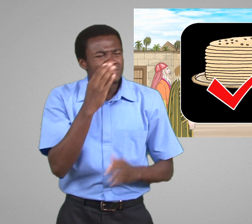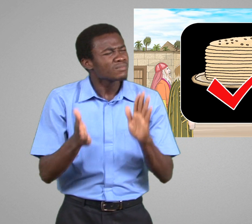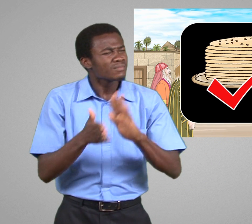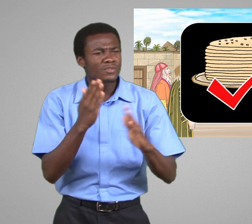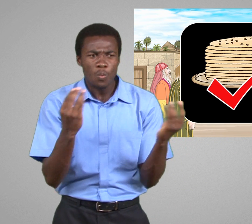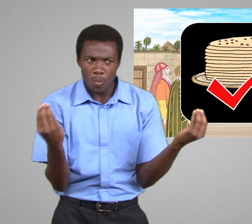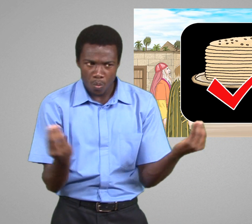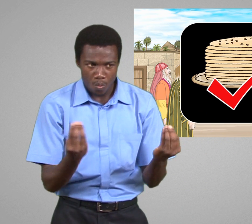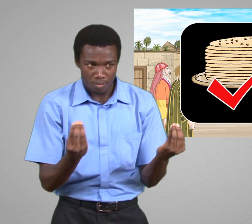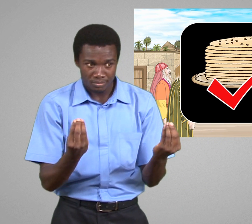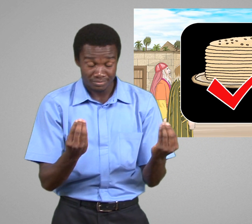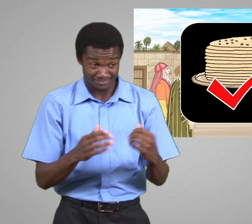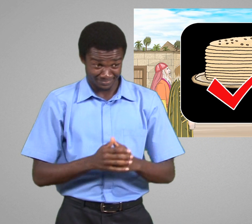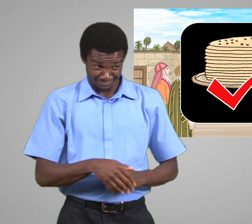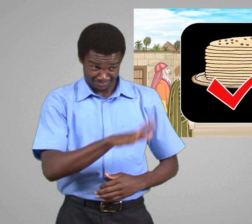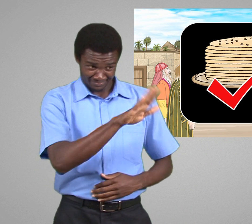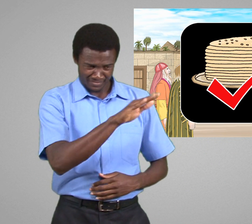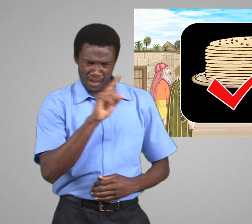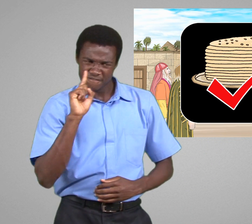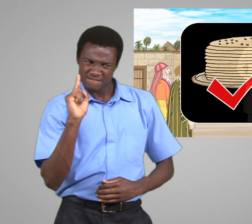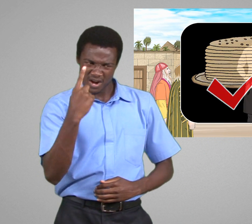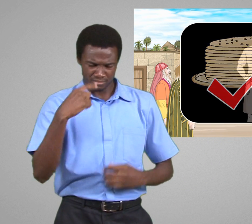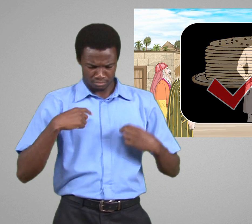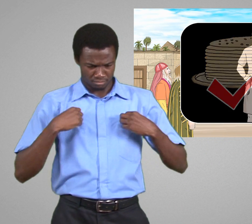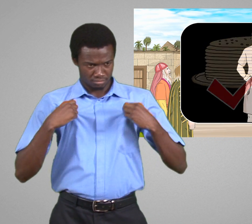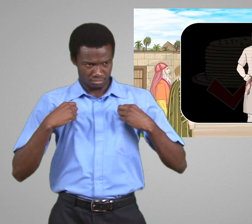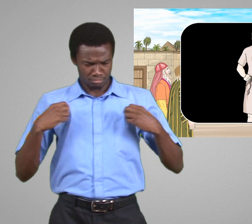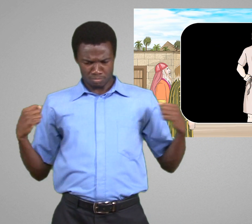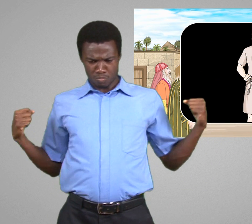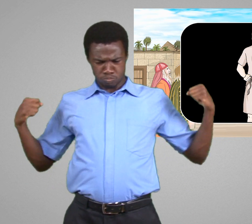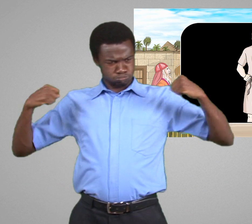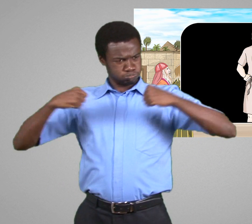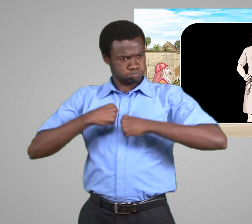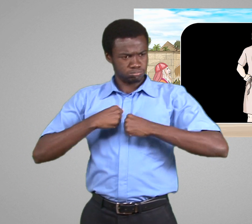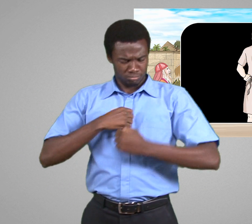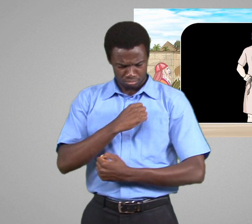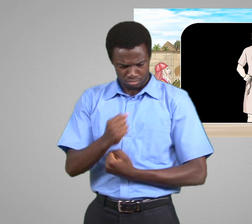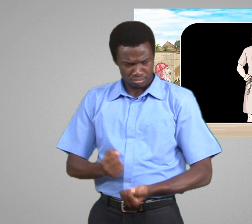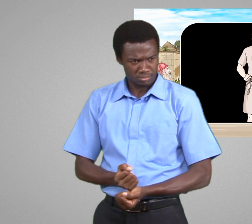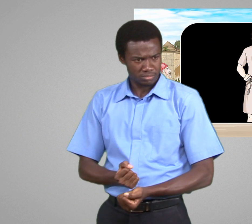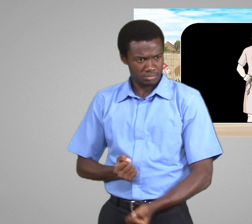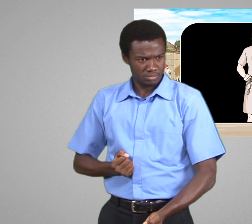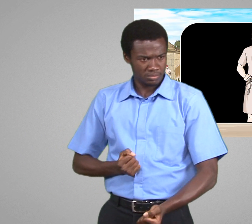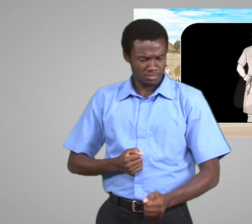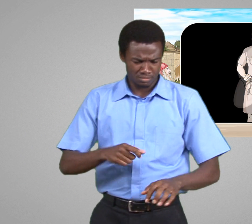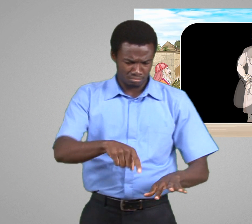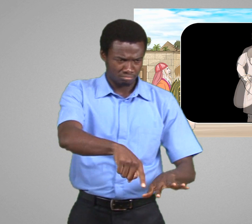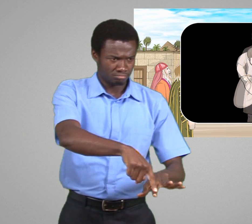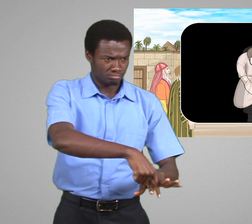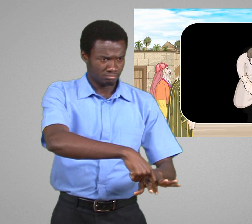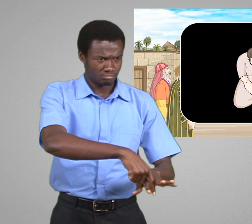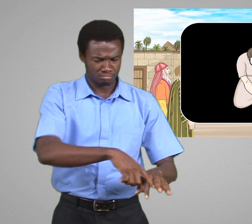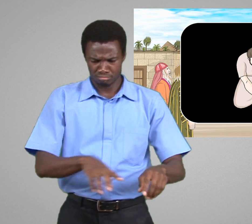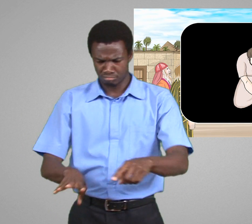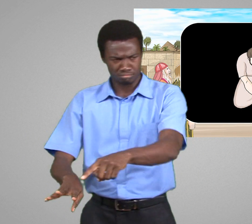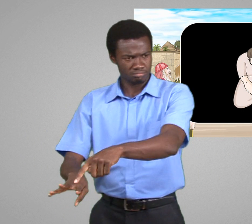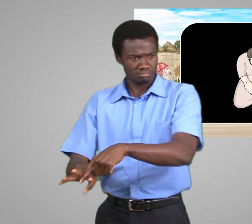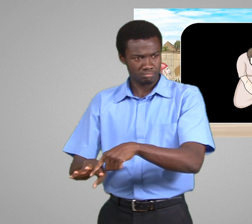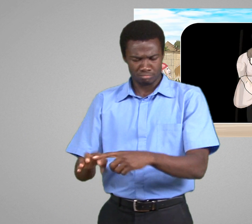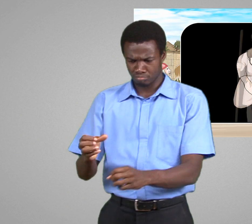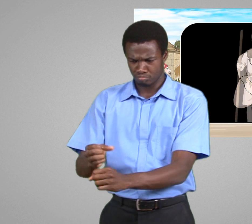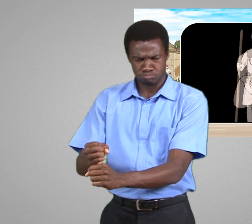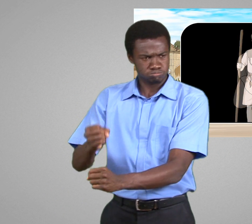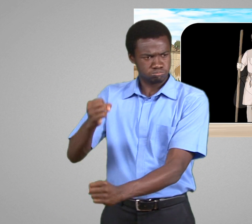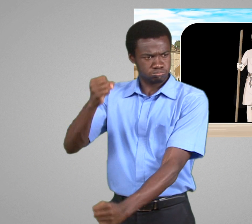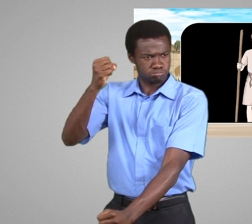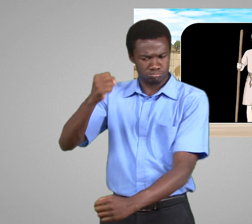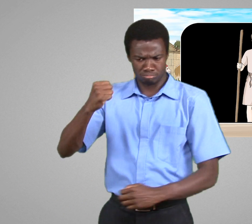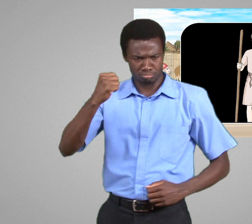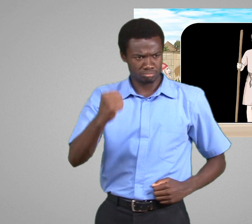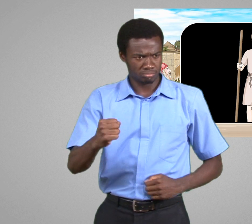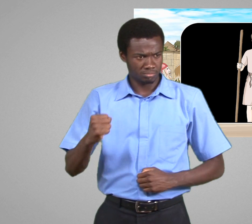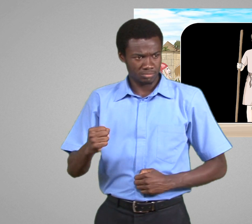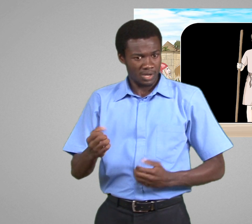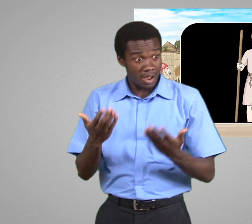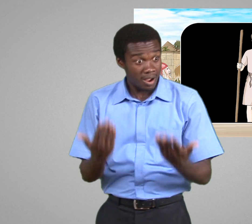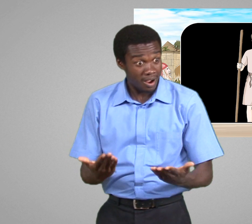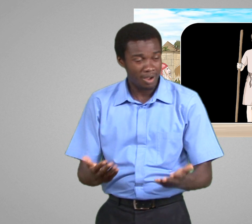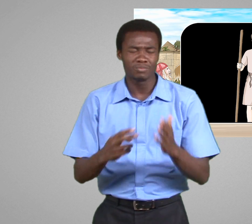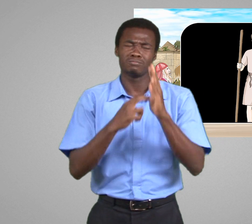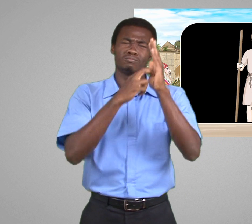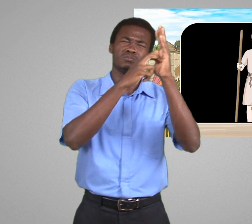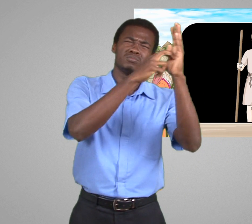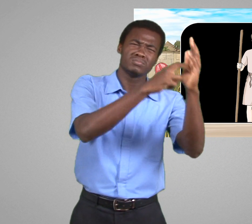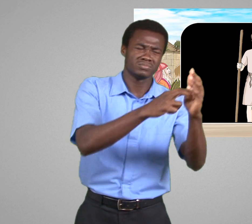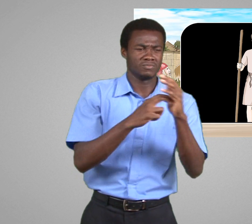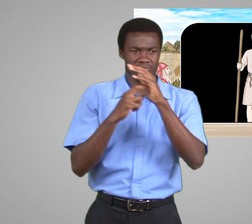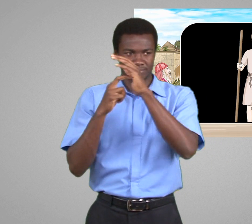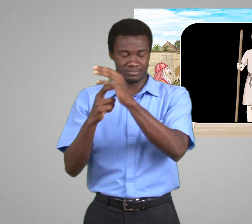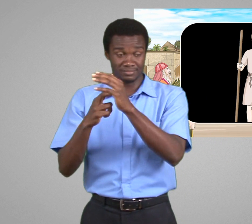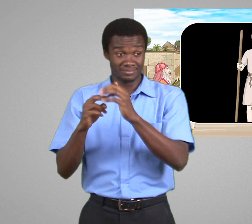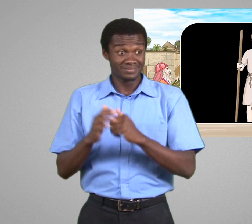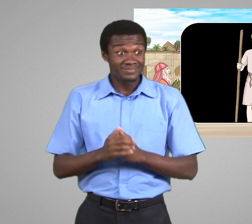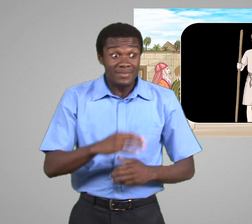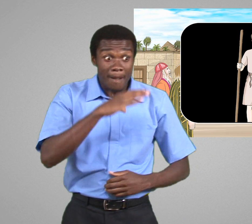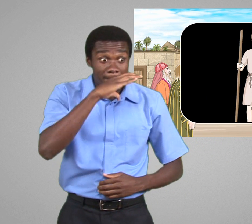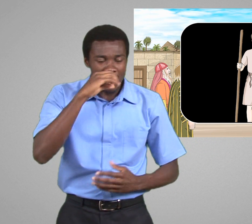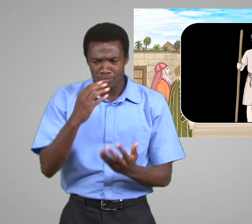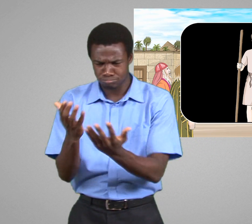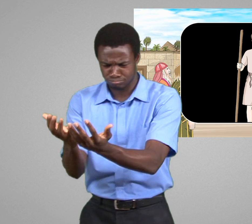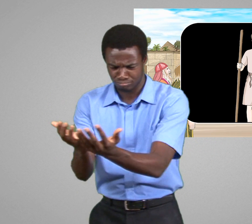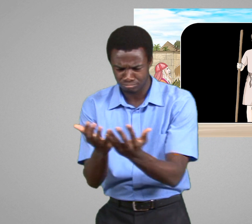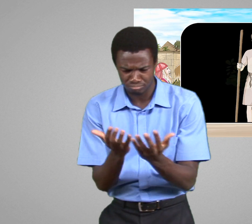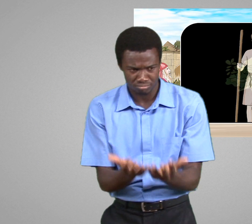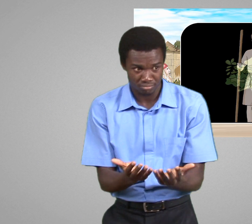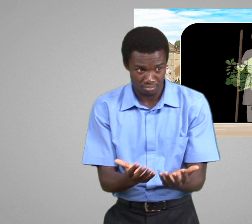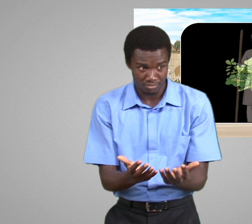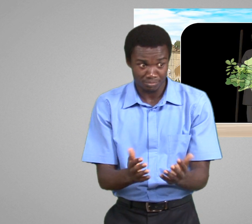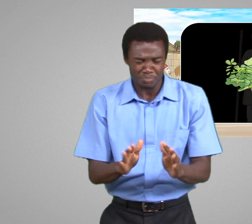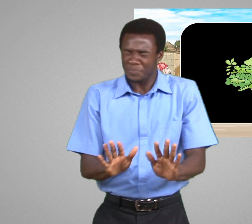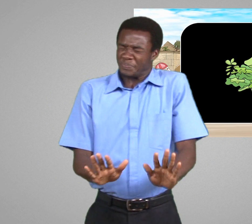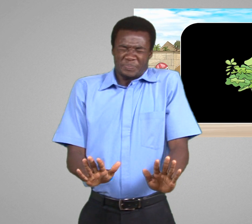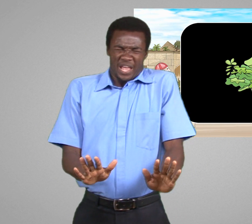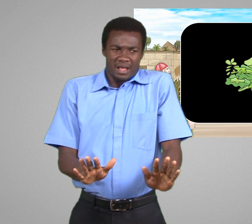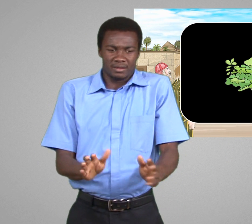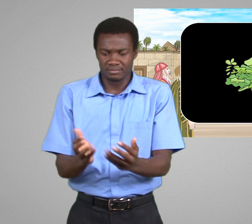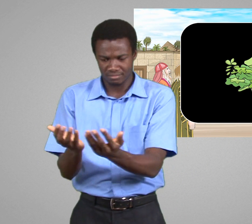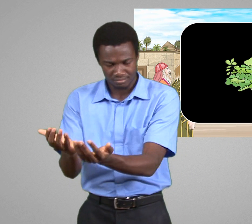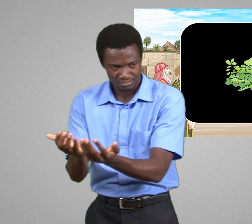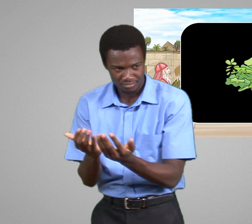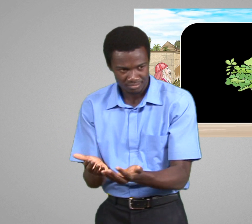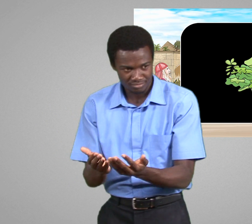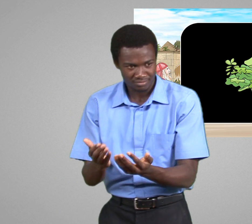This is how you are to eat it: You must be fully dressed for travel, with your sandals on your feet and your staff in your hand. You are to eat in haste; it is the LORD’s Passover.